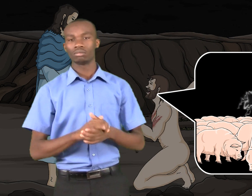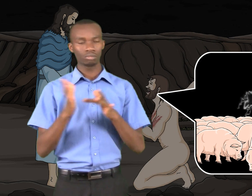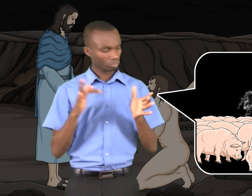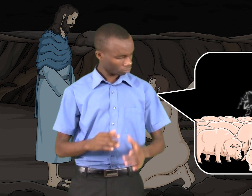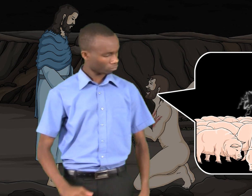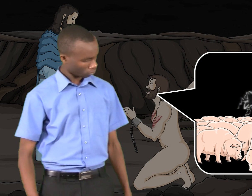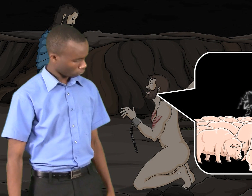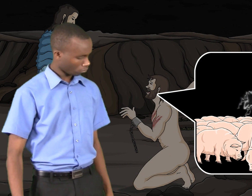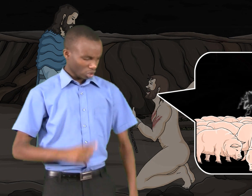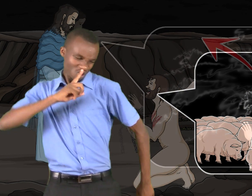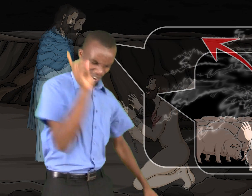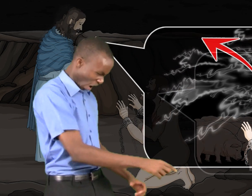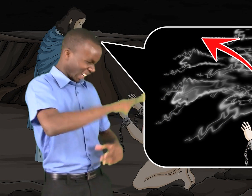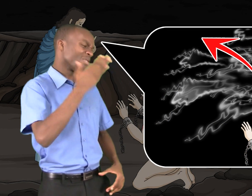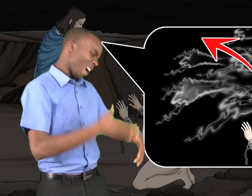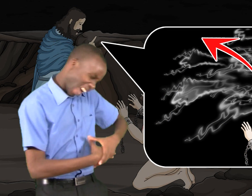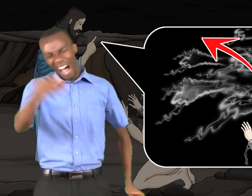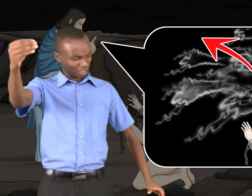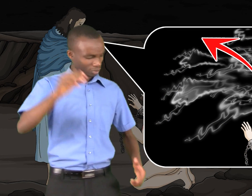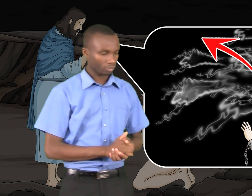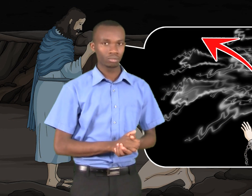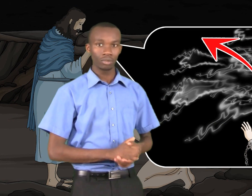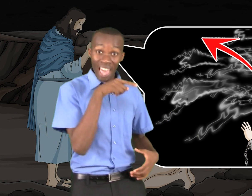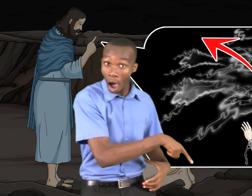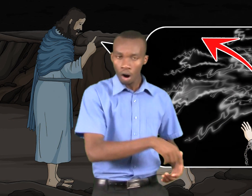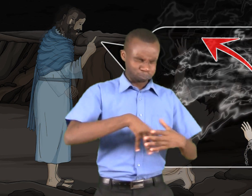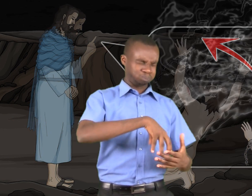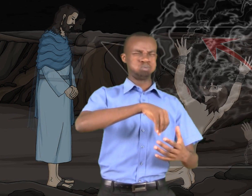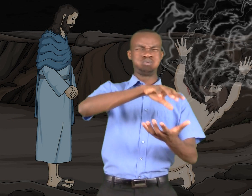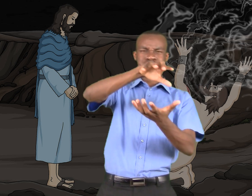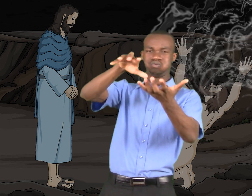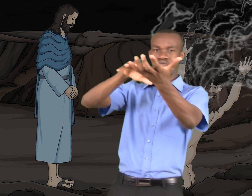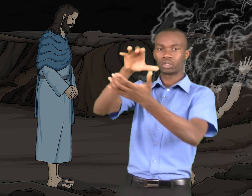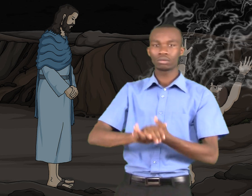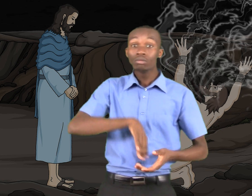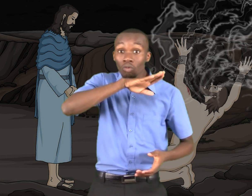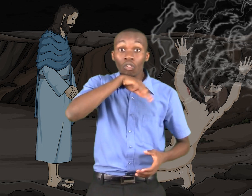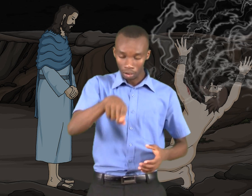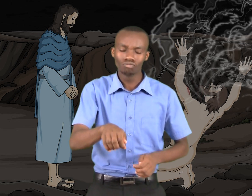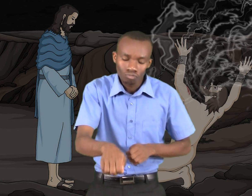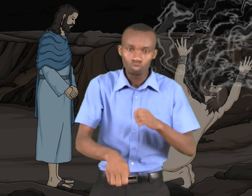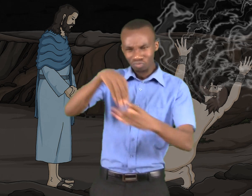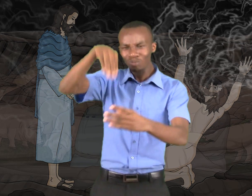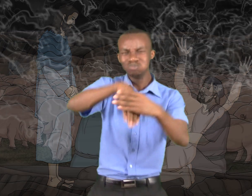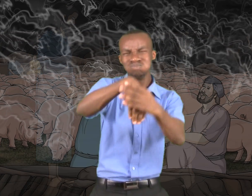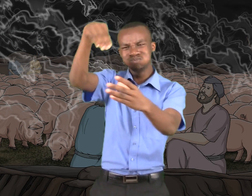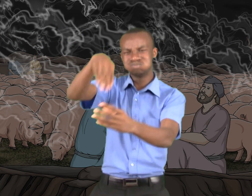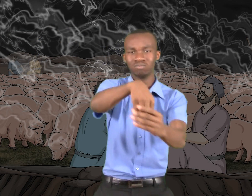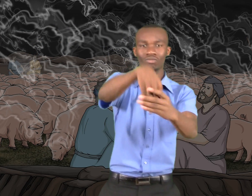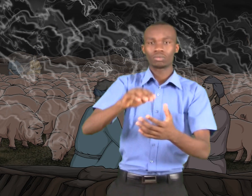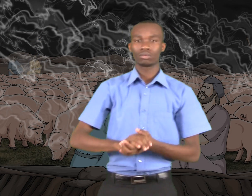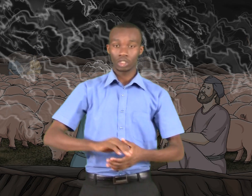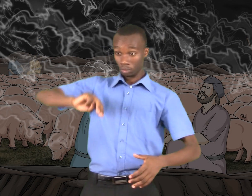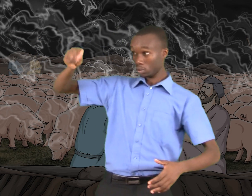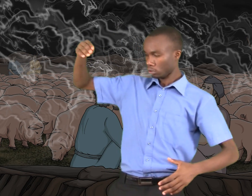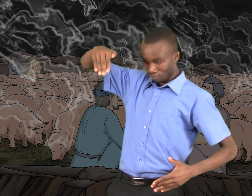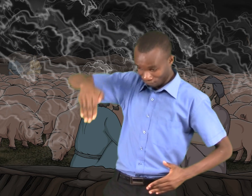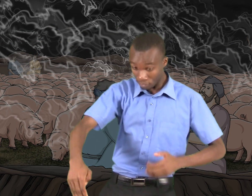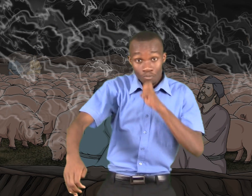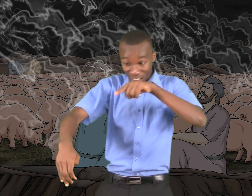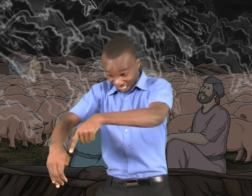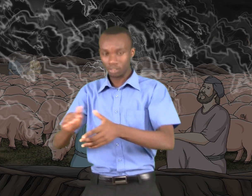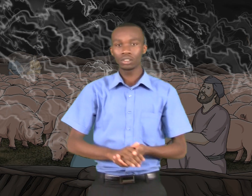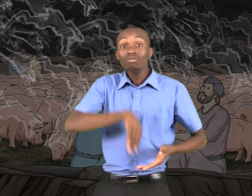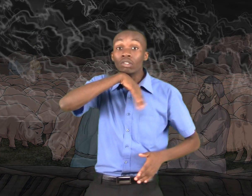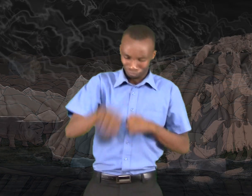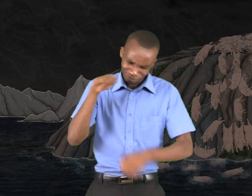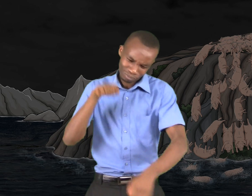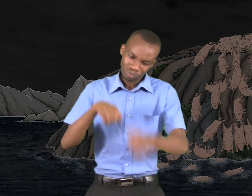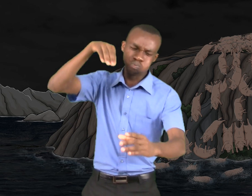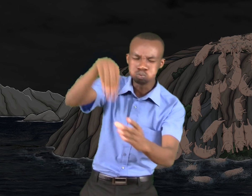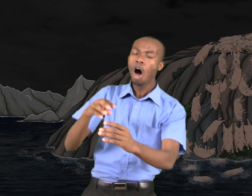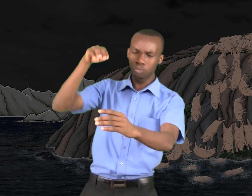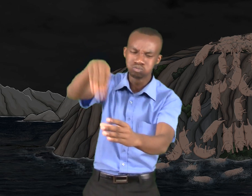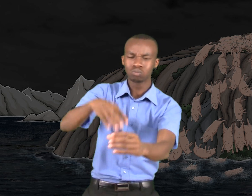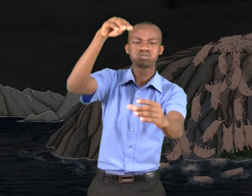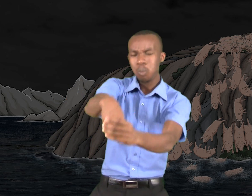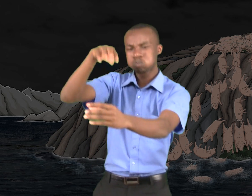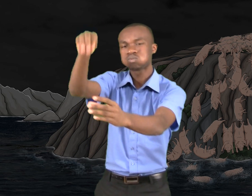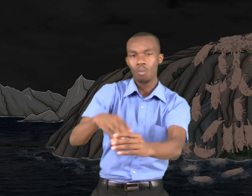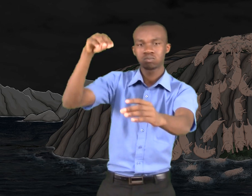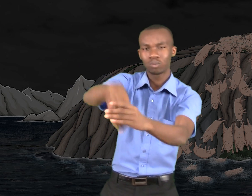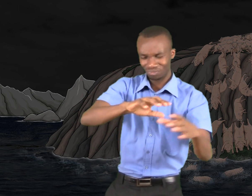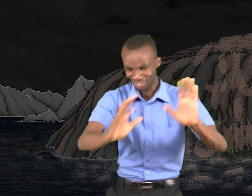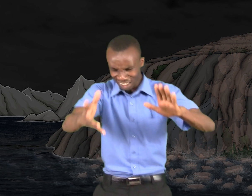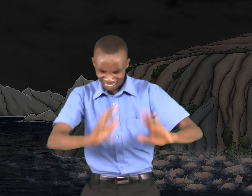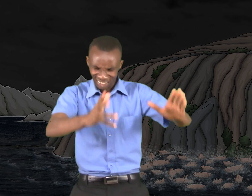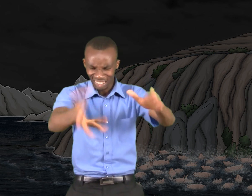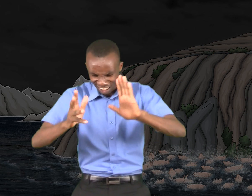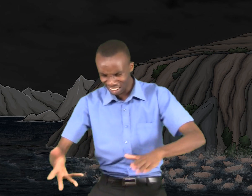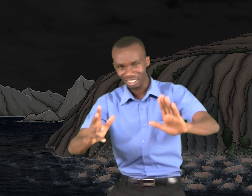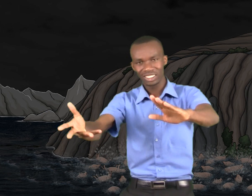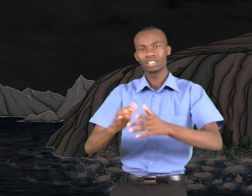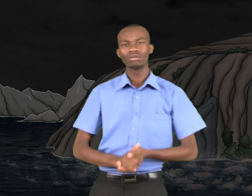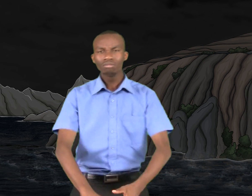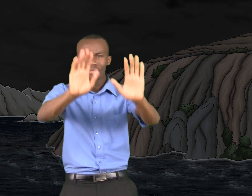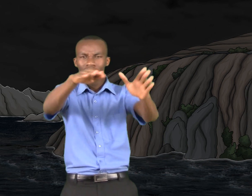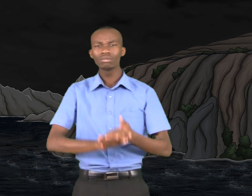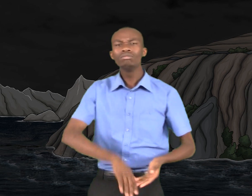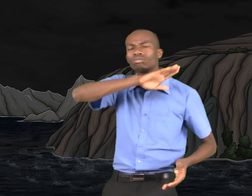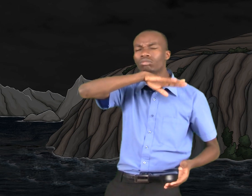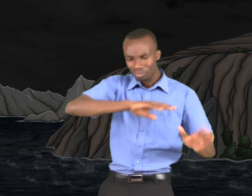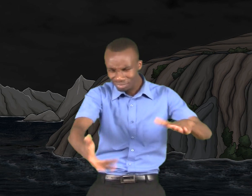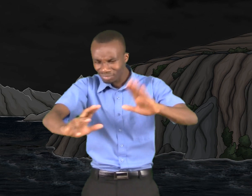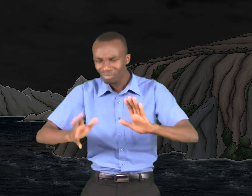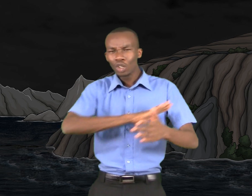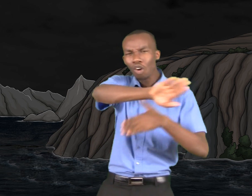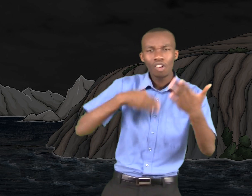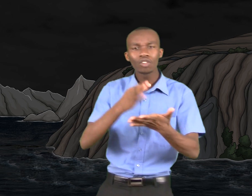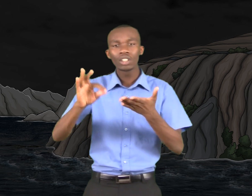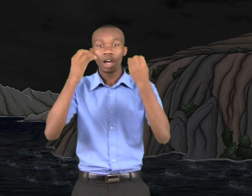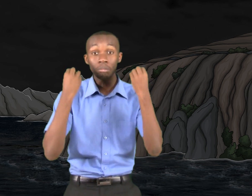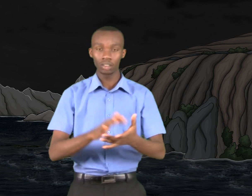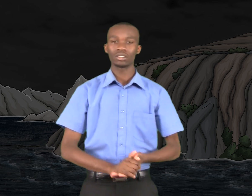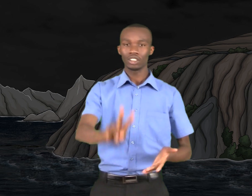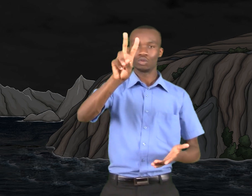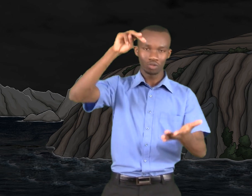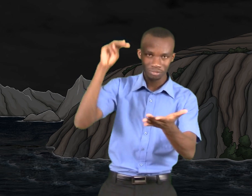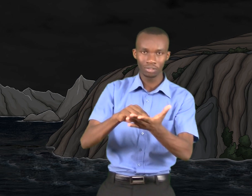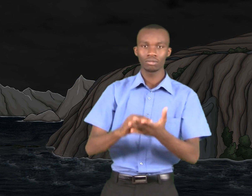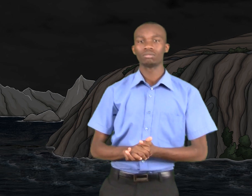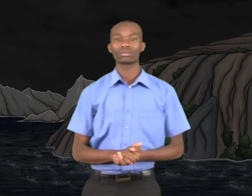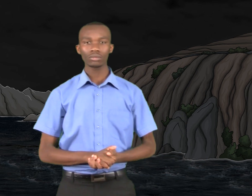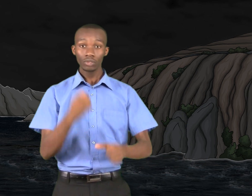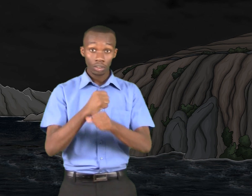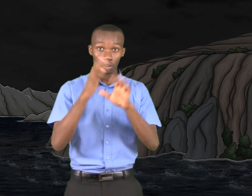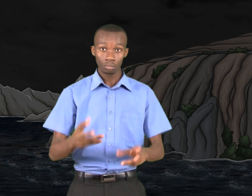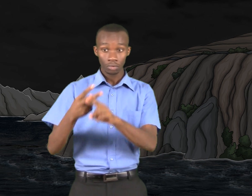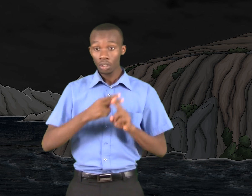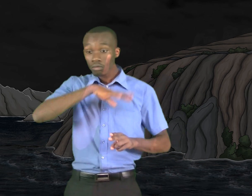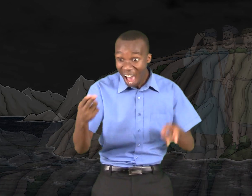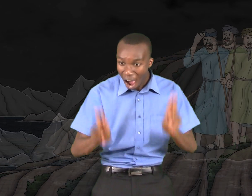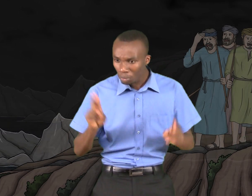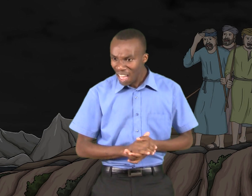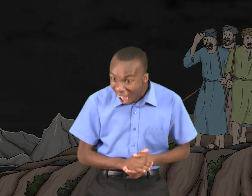He gave them permission, and the unclean spirits came out and went into the pigs, and the herd of about two thousand rushed down the steep bank into the sea and drowned in the water.